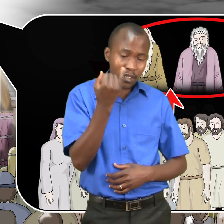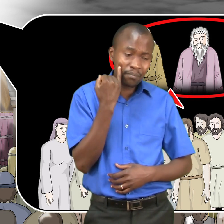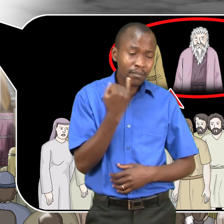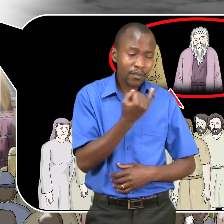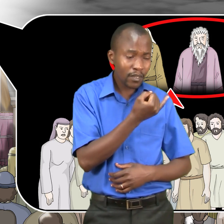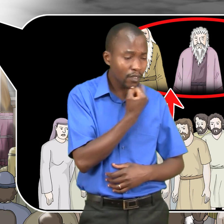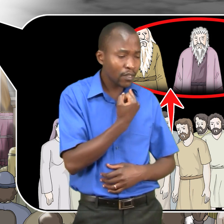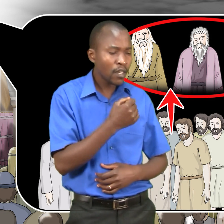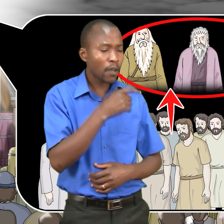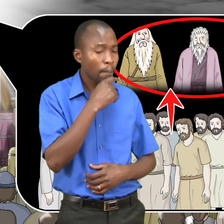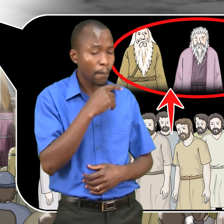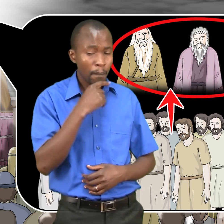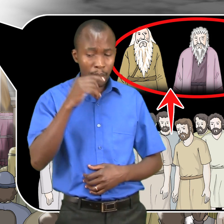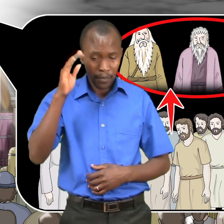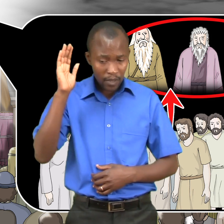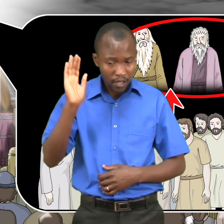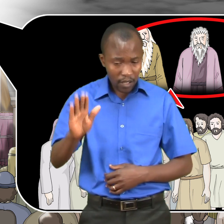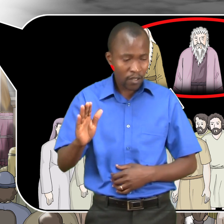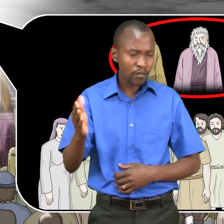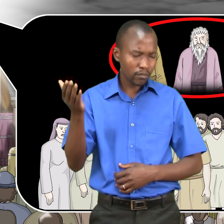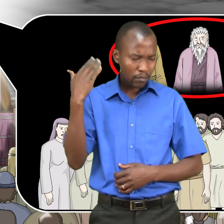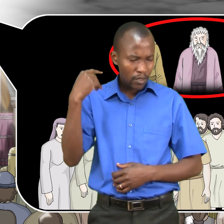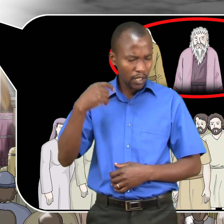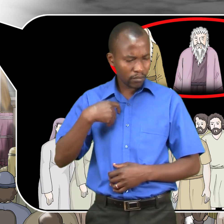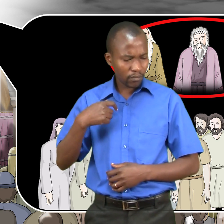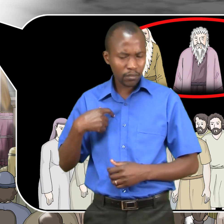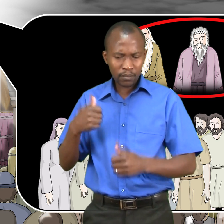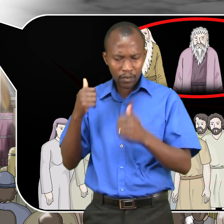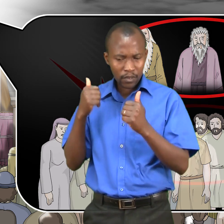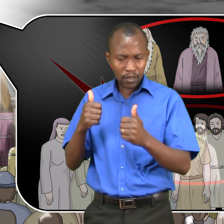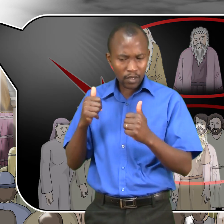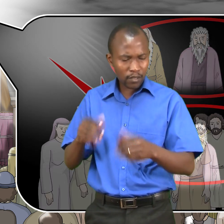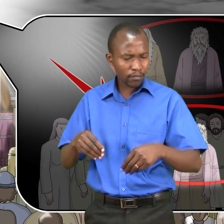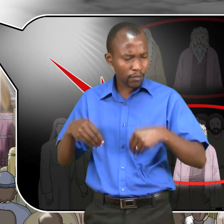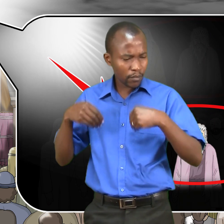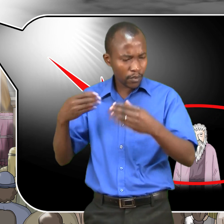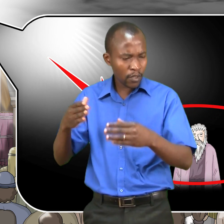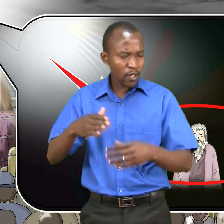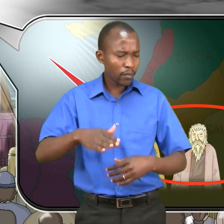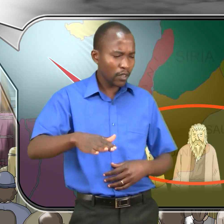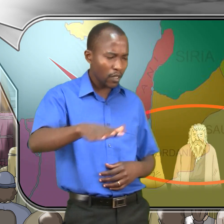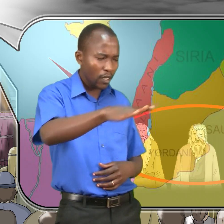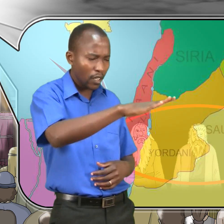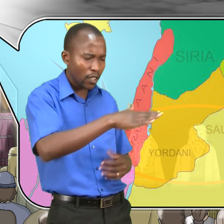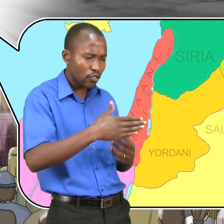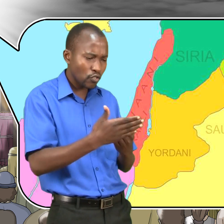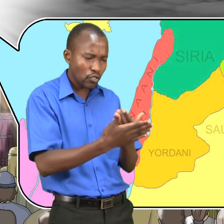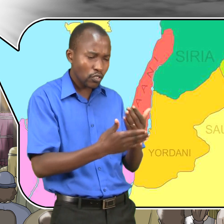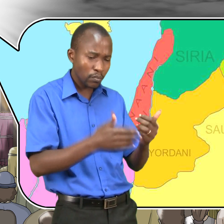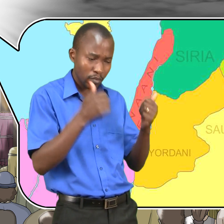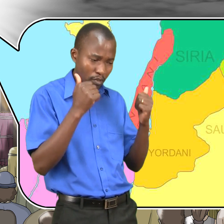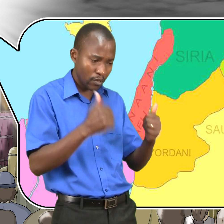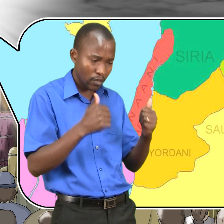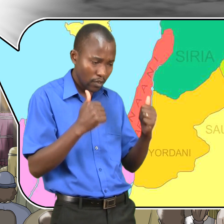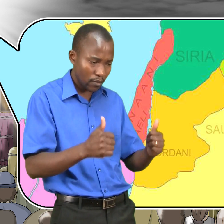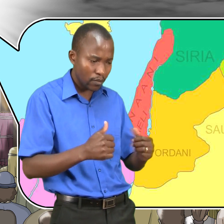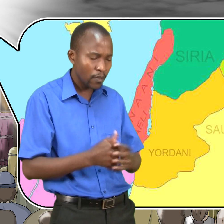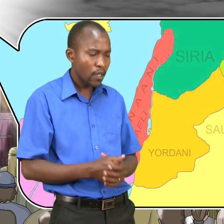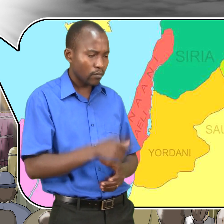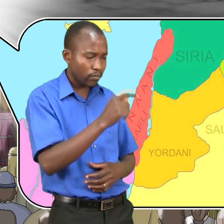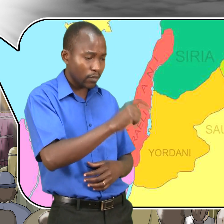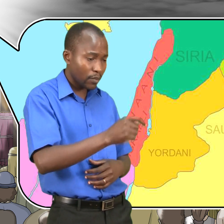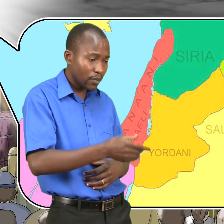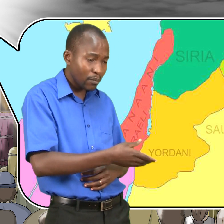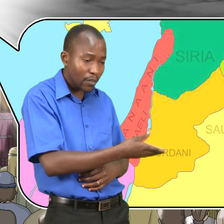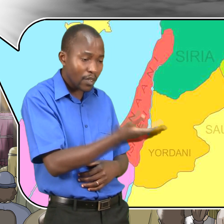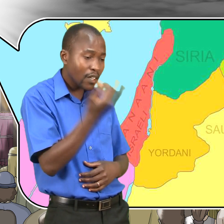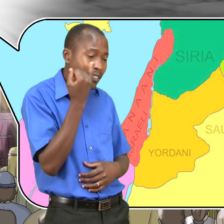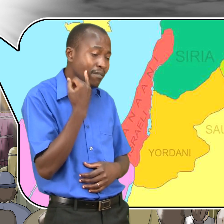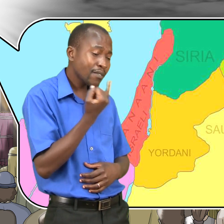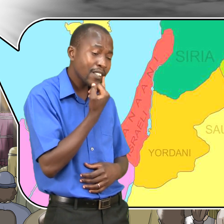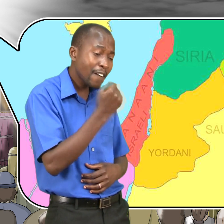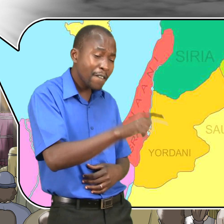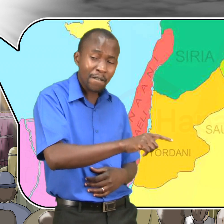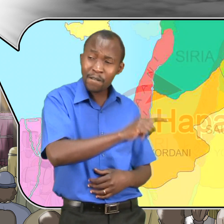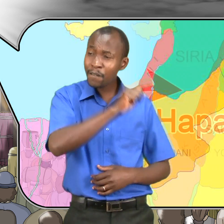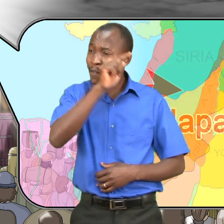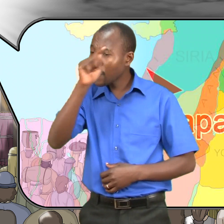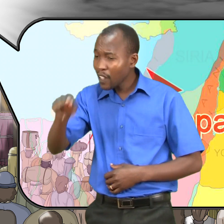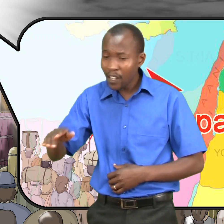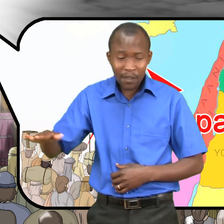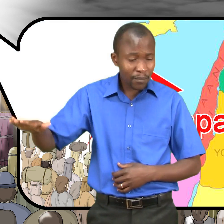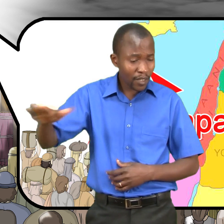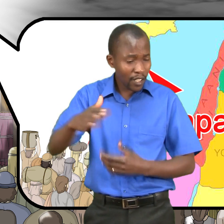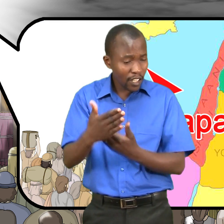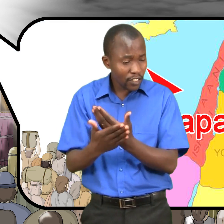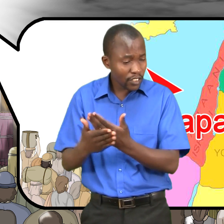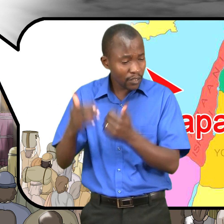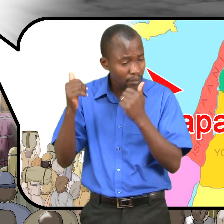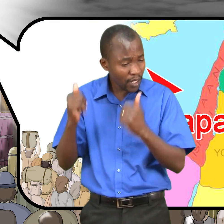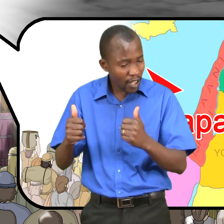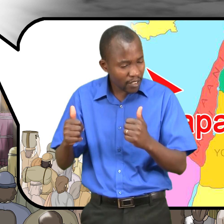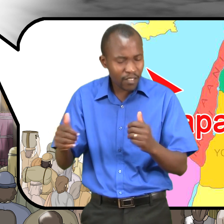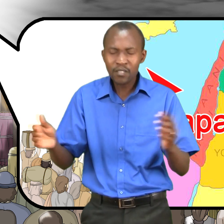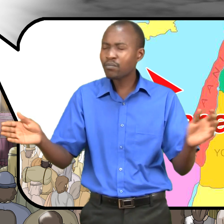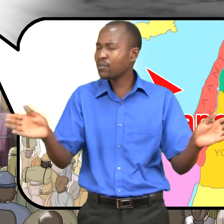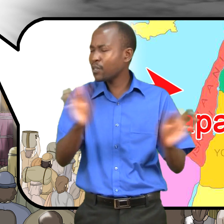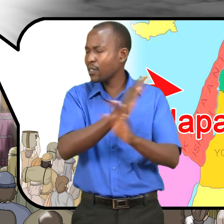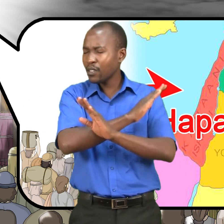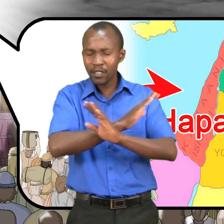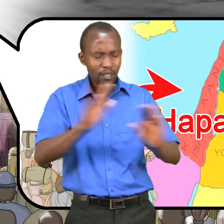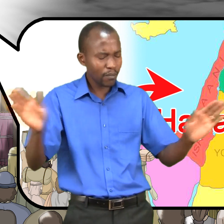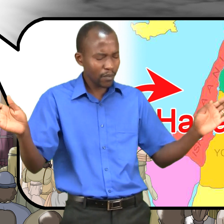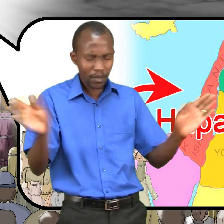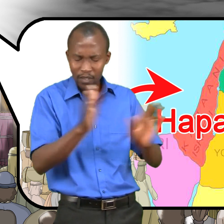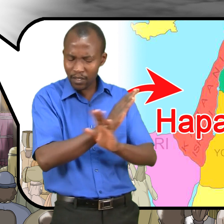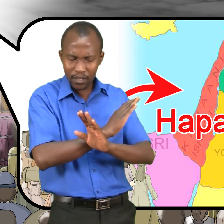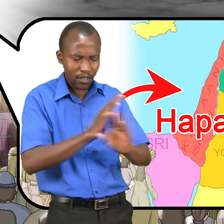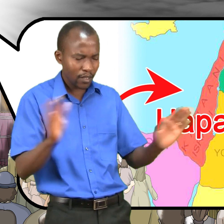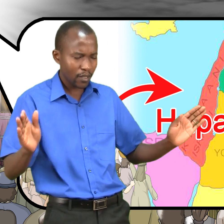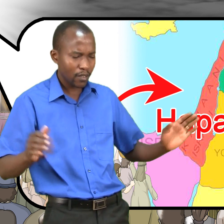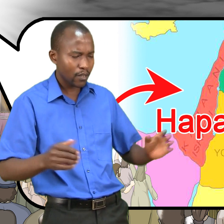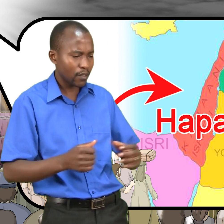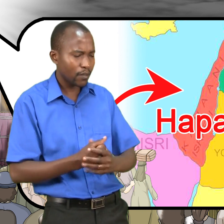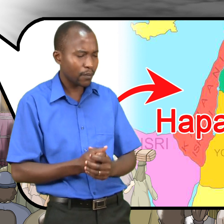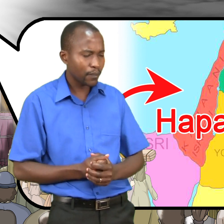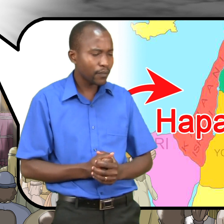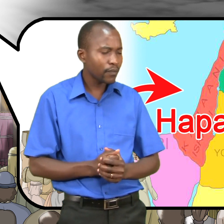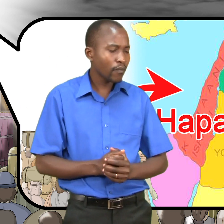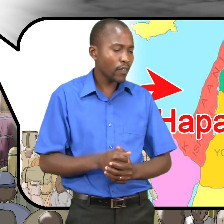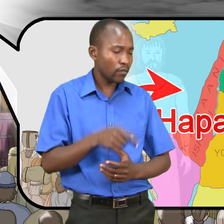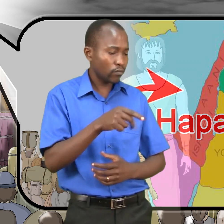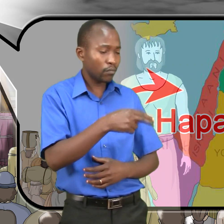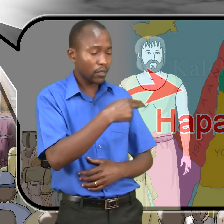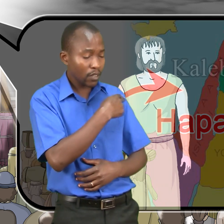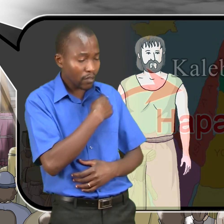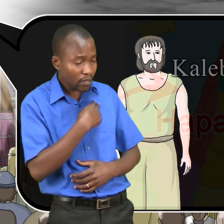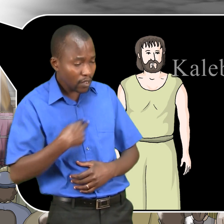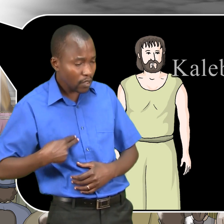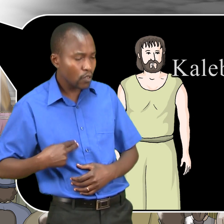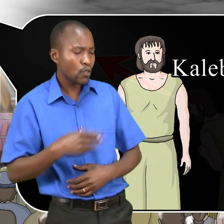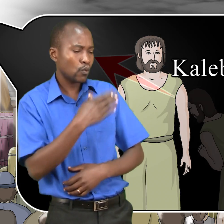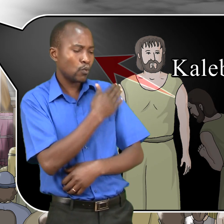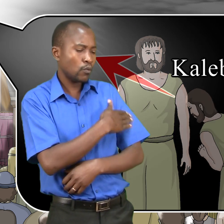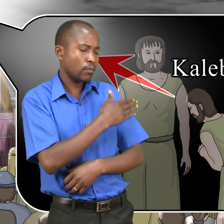None of those who have treated Me with contempt will see it.